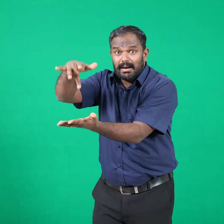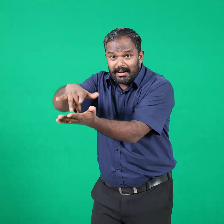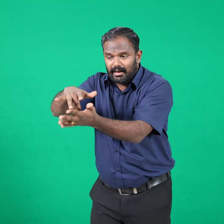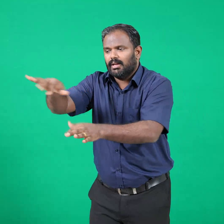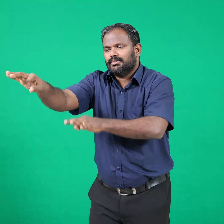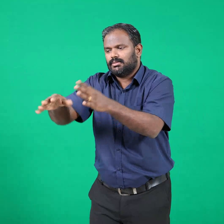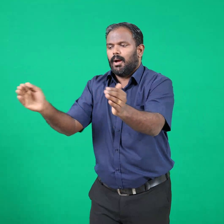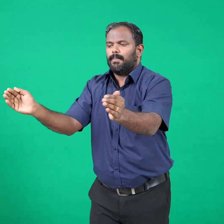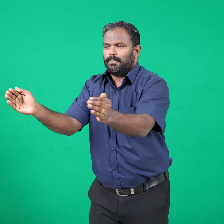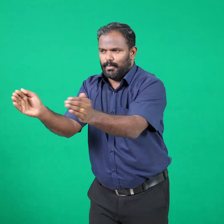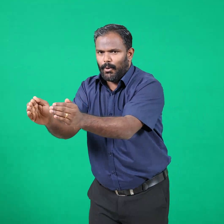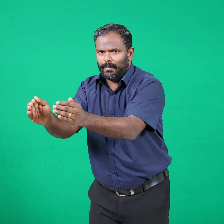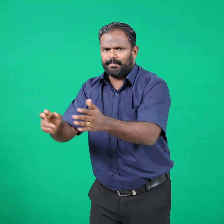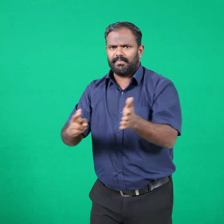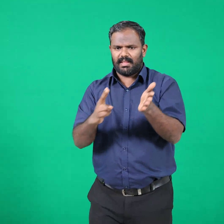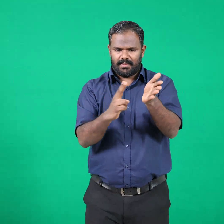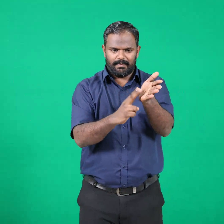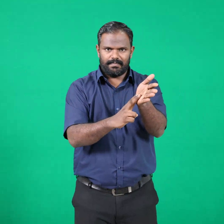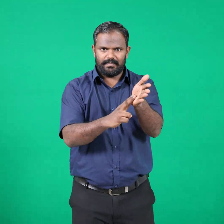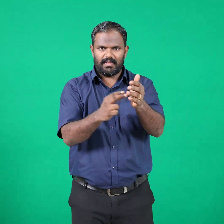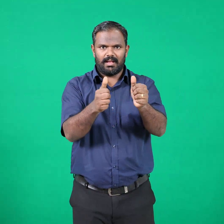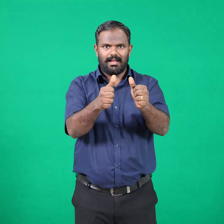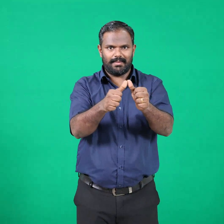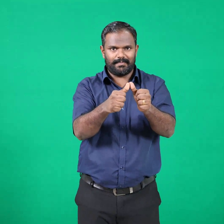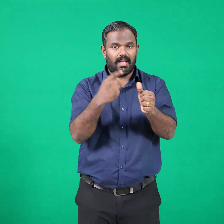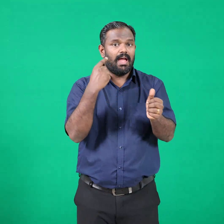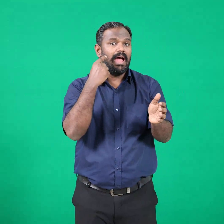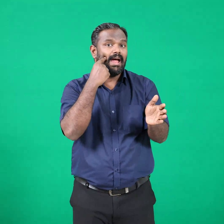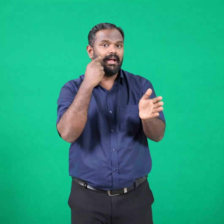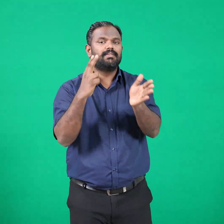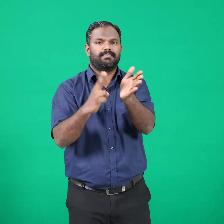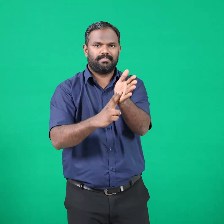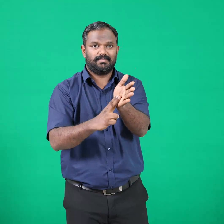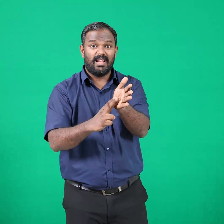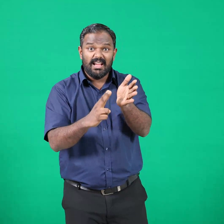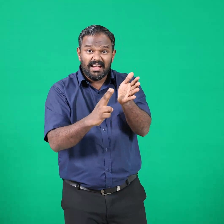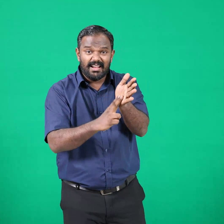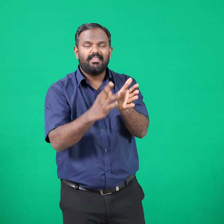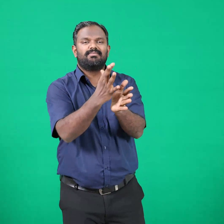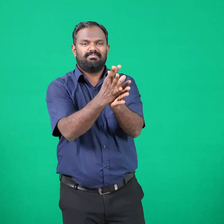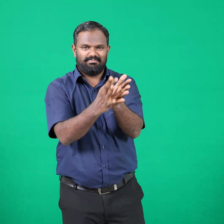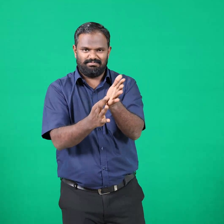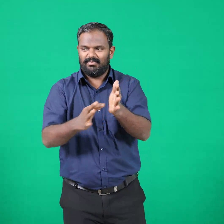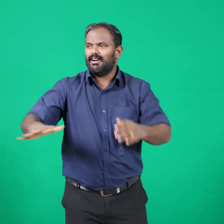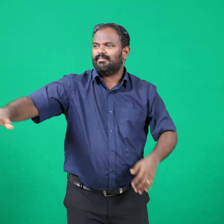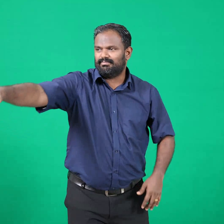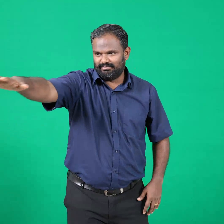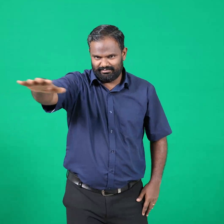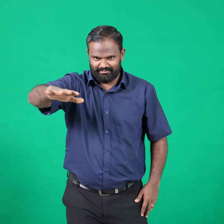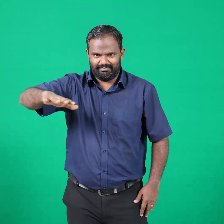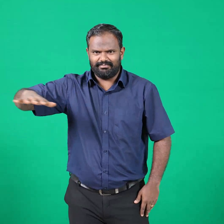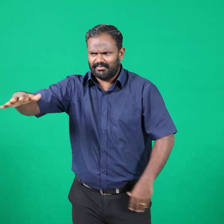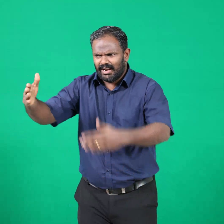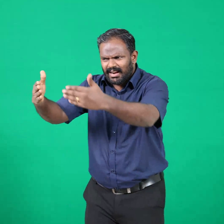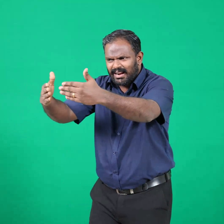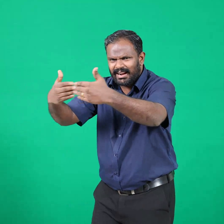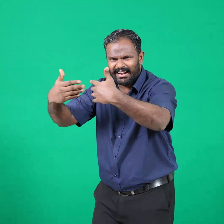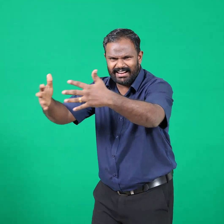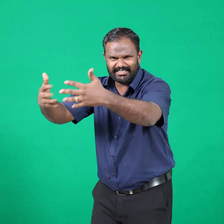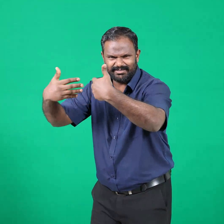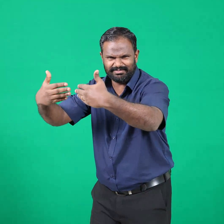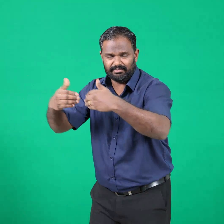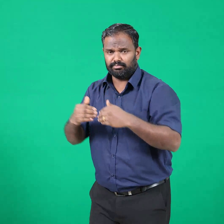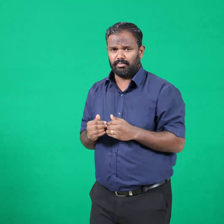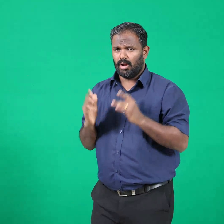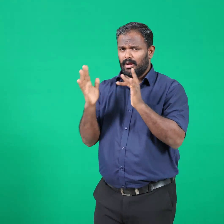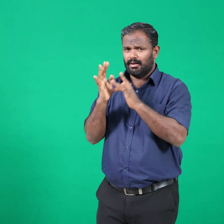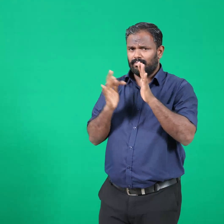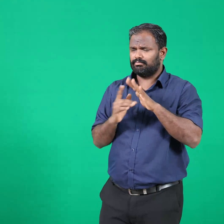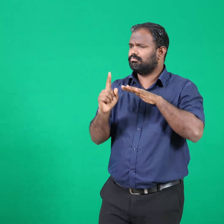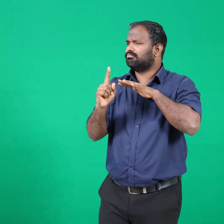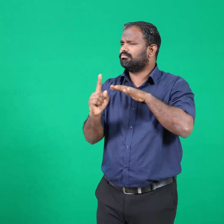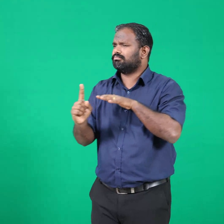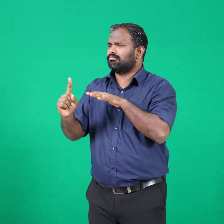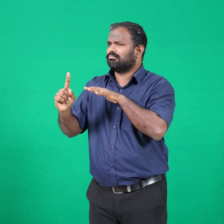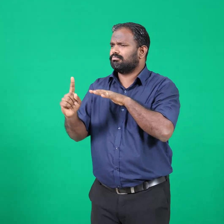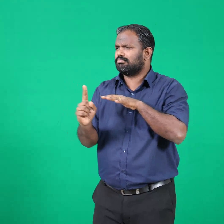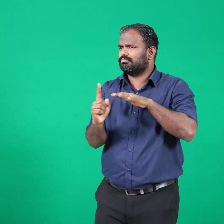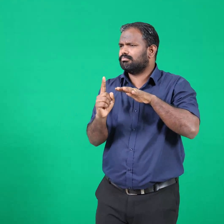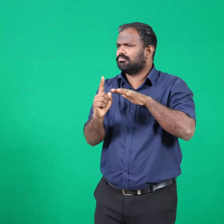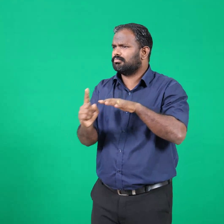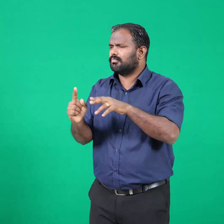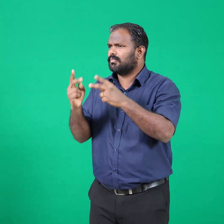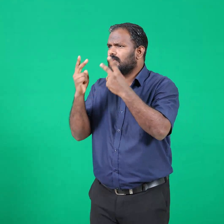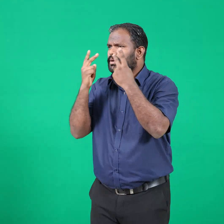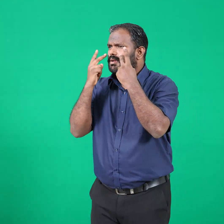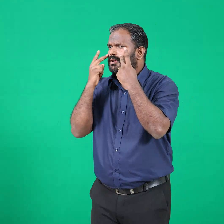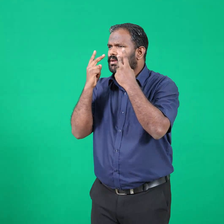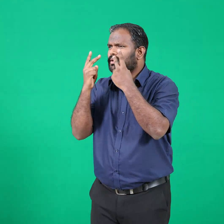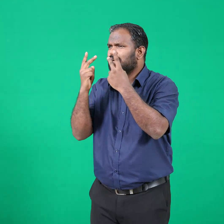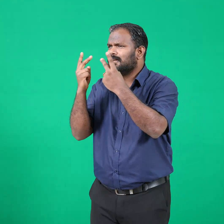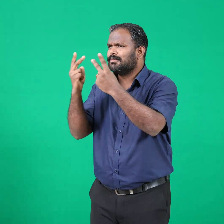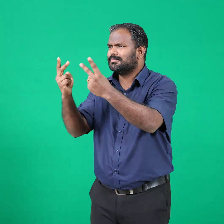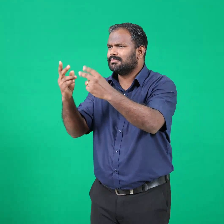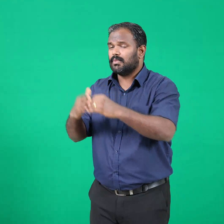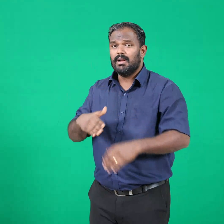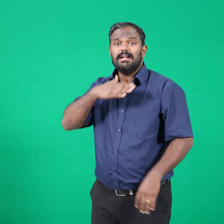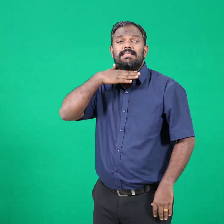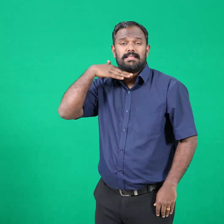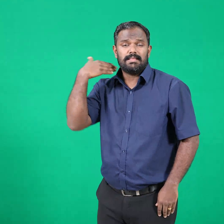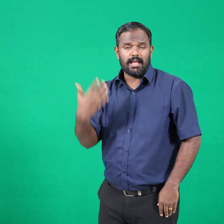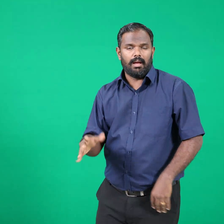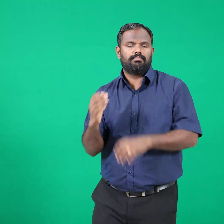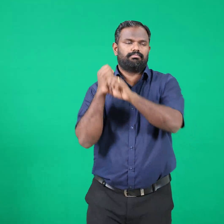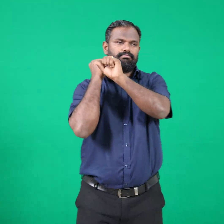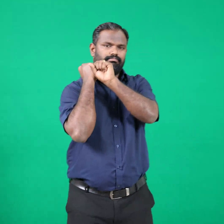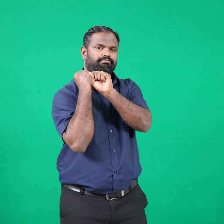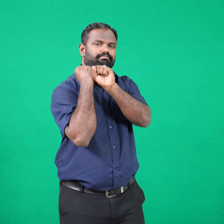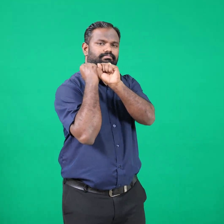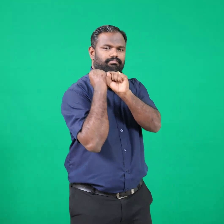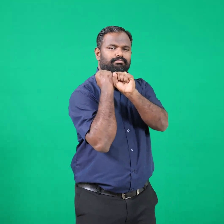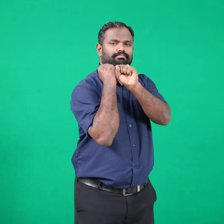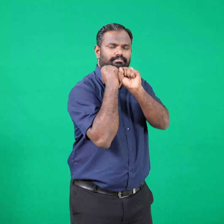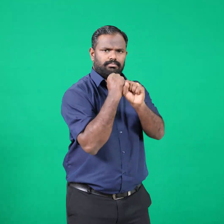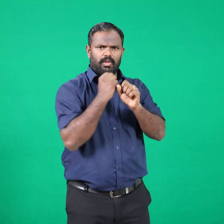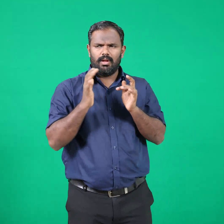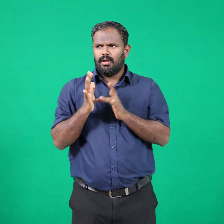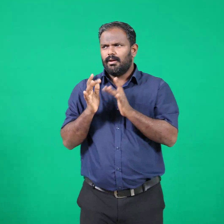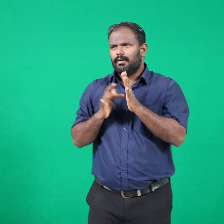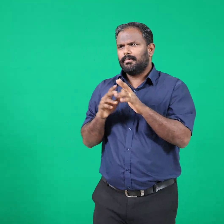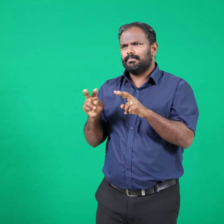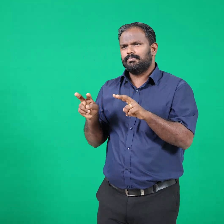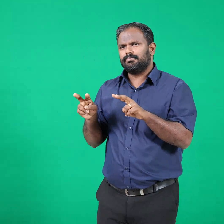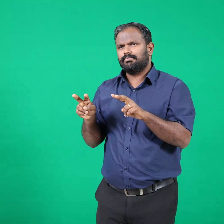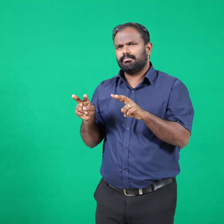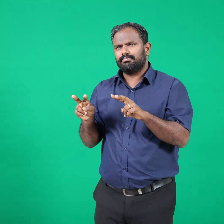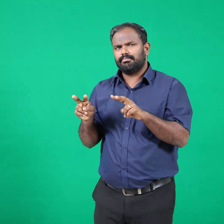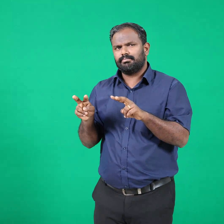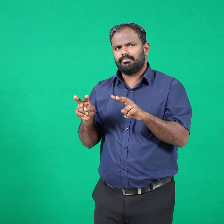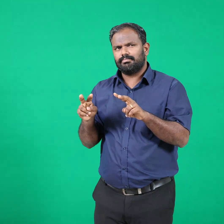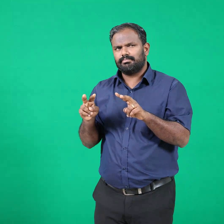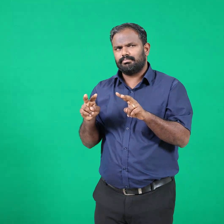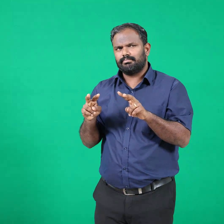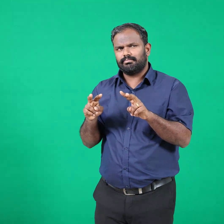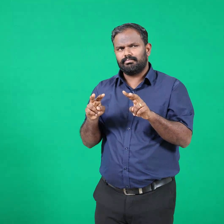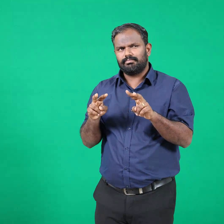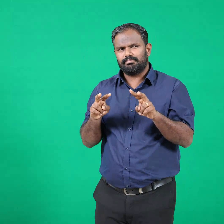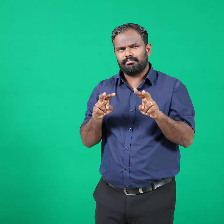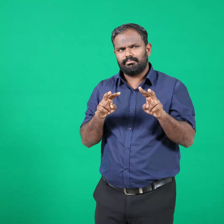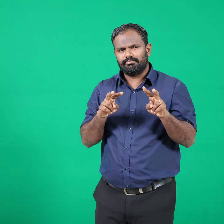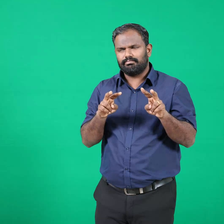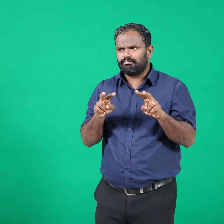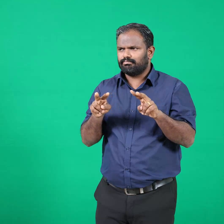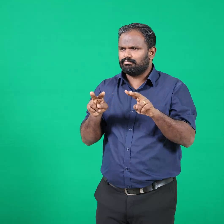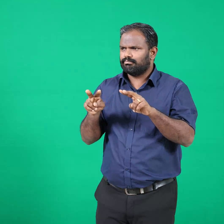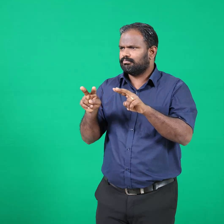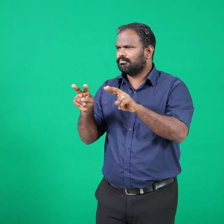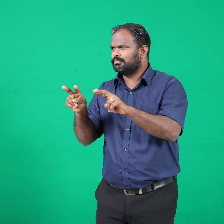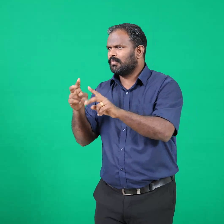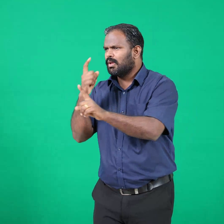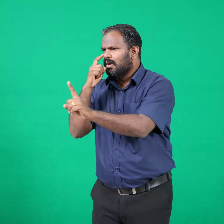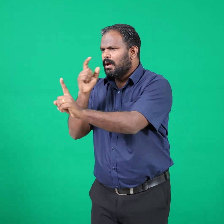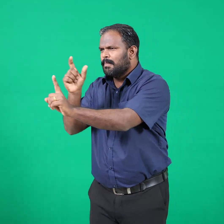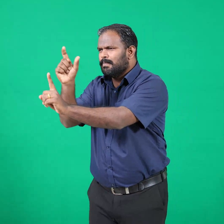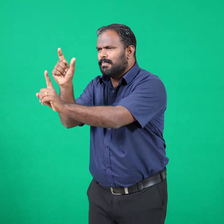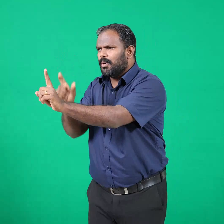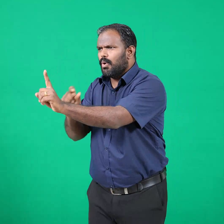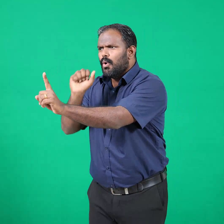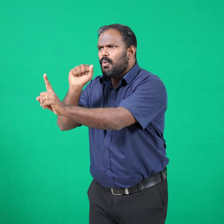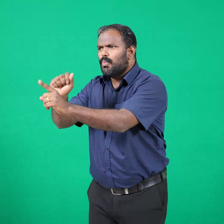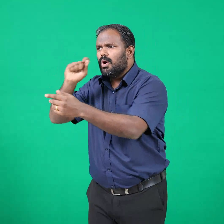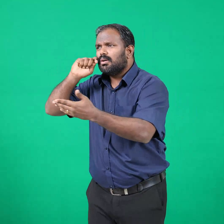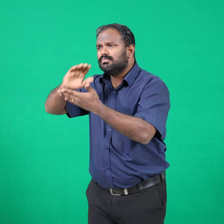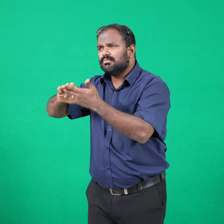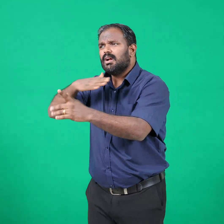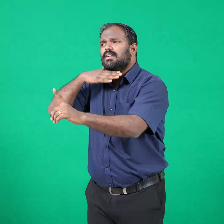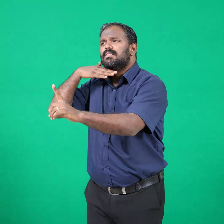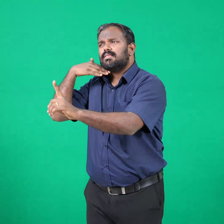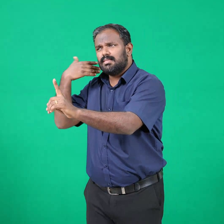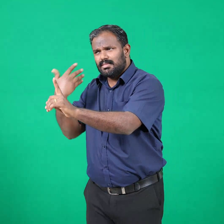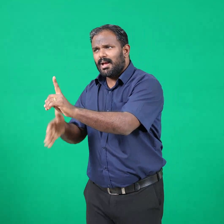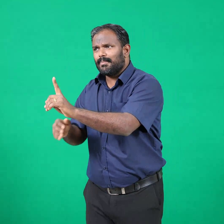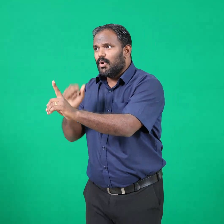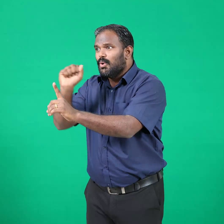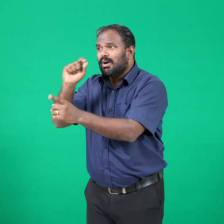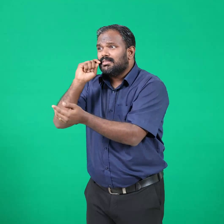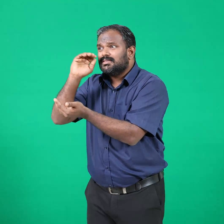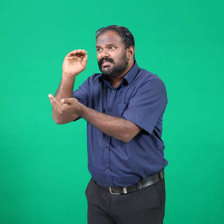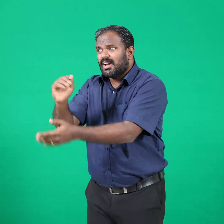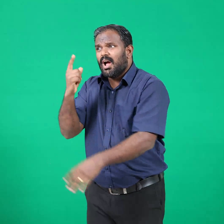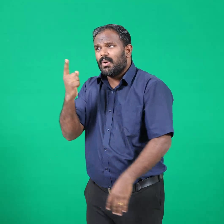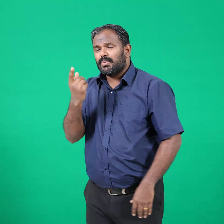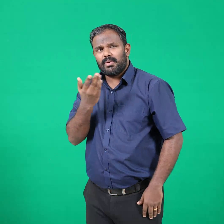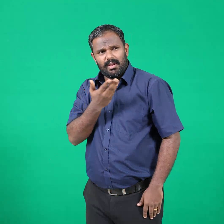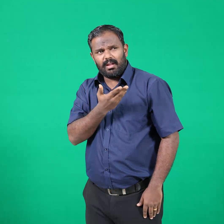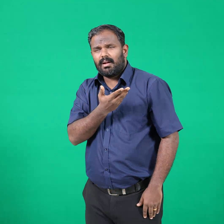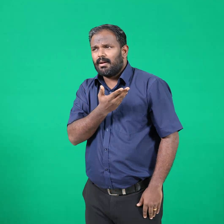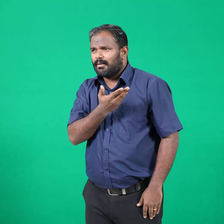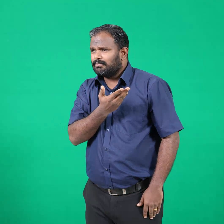As He approached the town gate, He saw a dead man being carried out, the only son of his mother, and she was a widow.